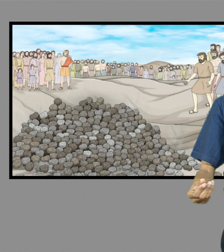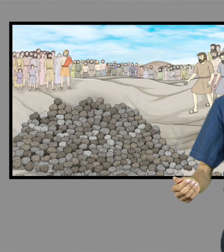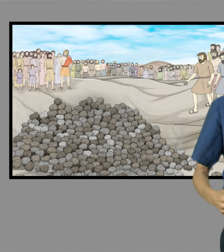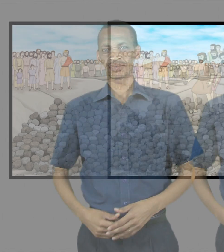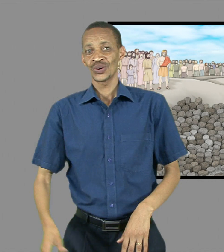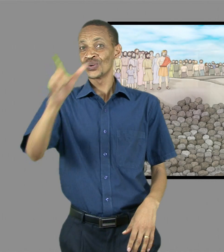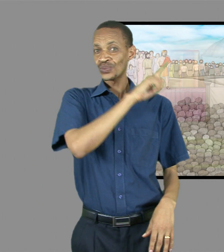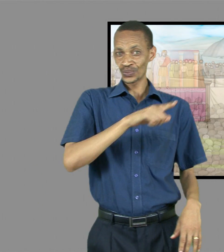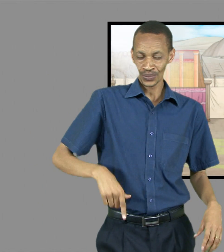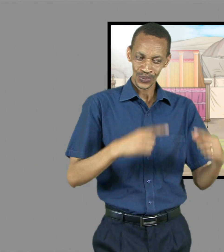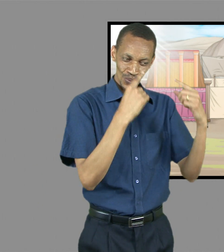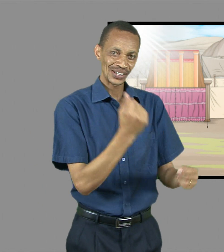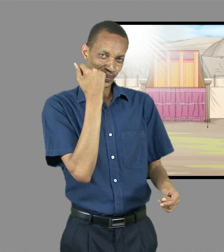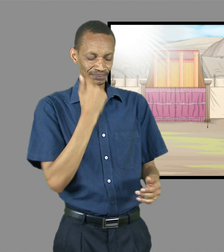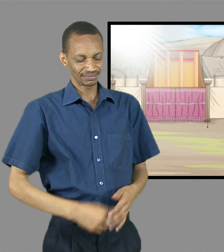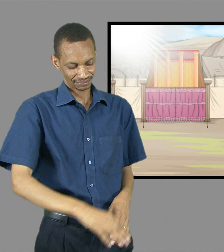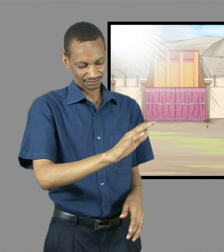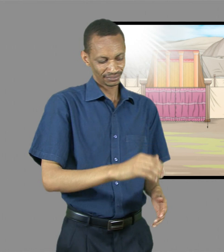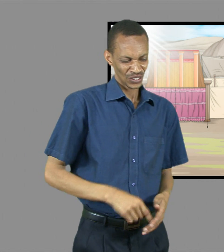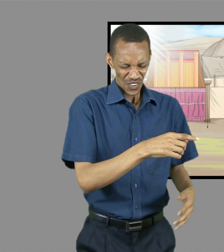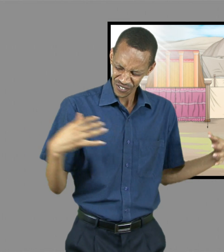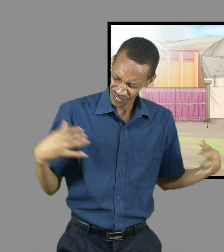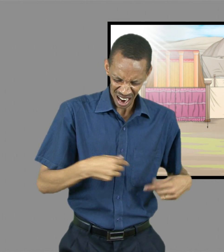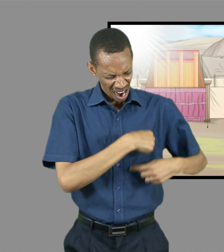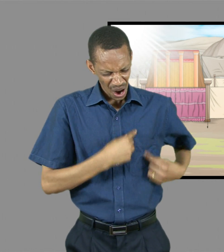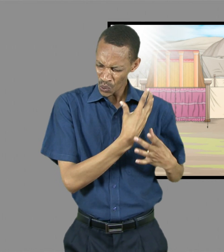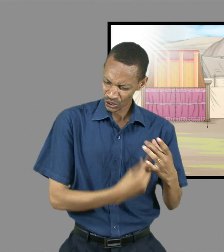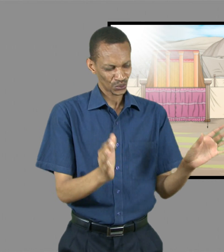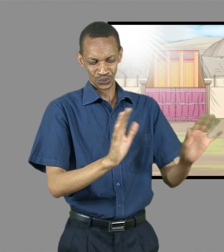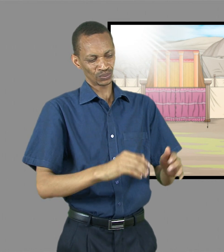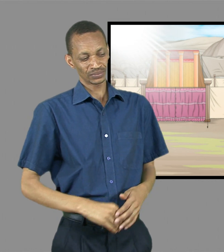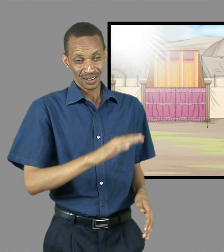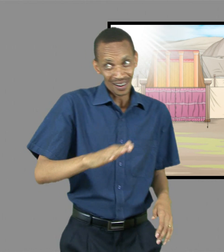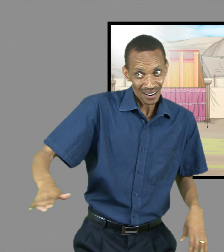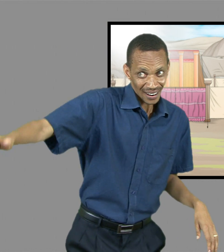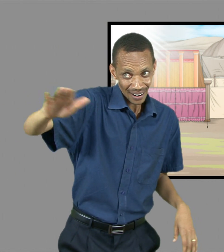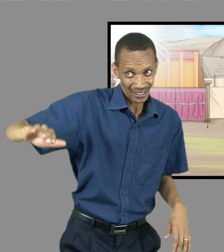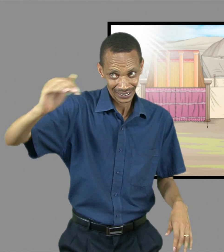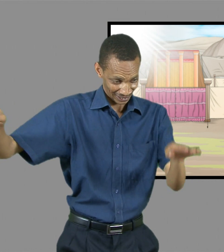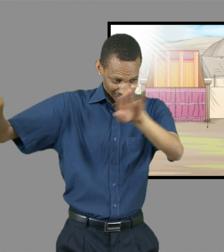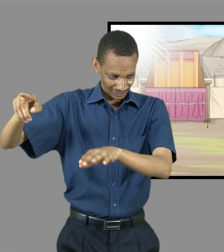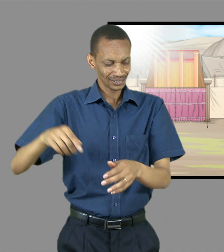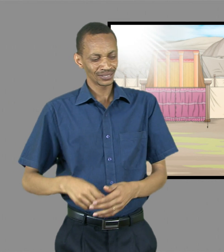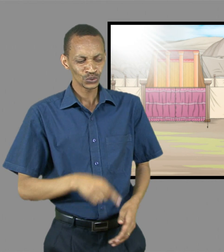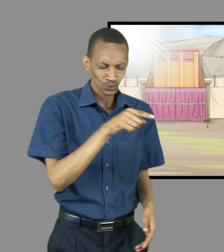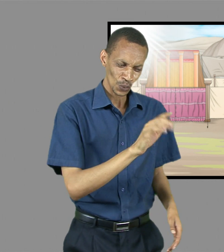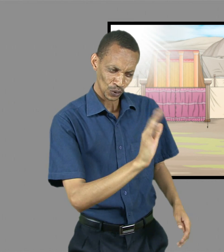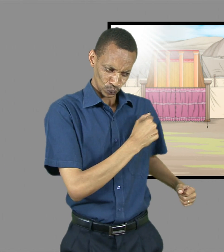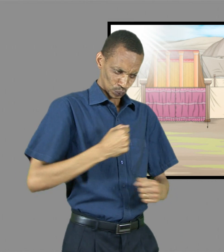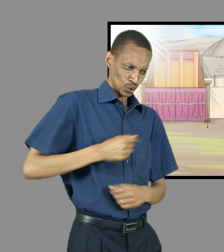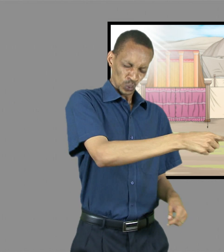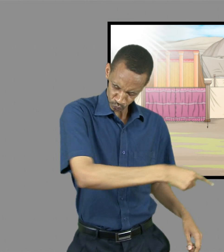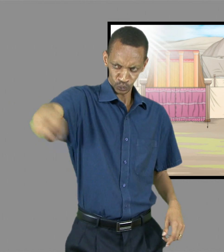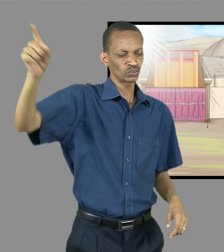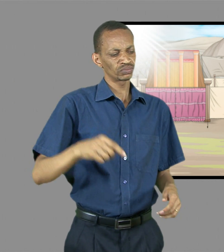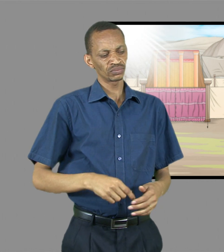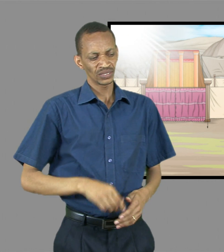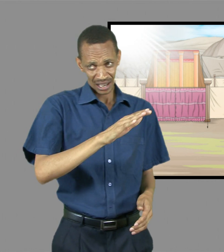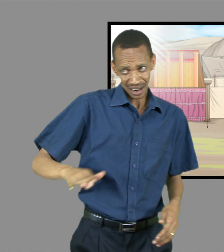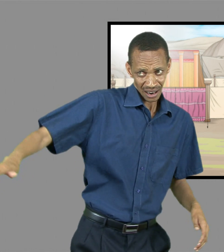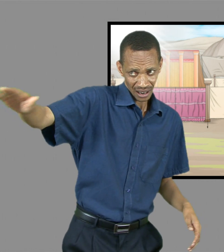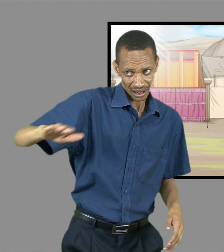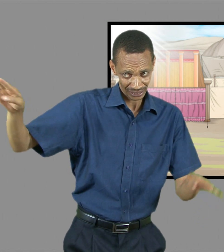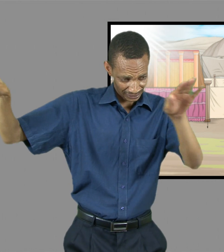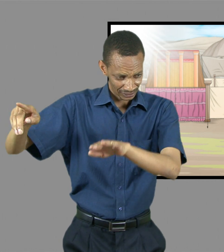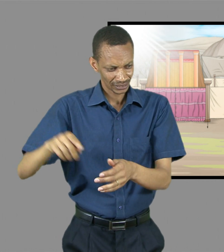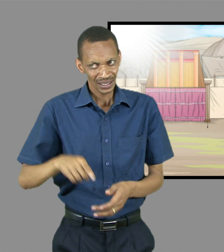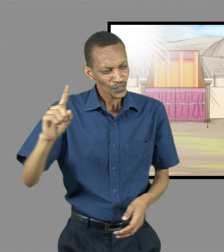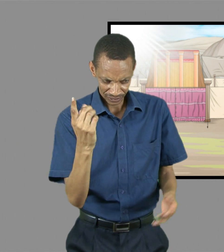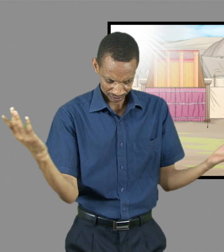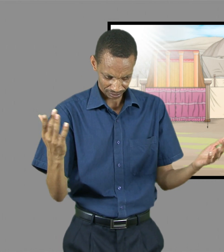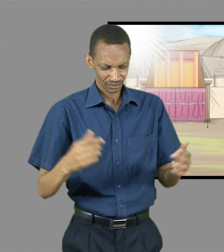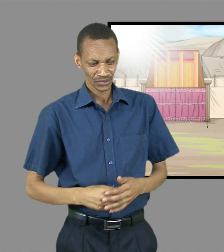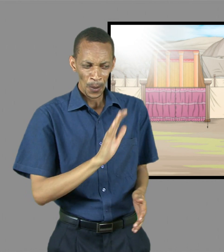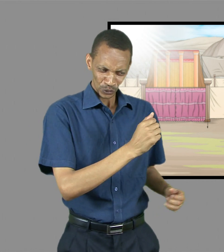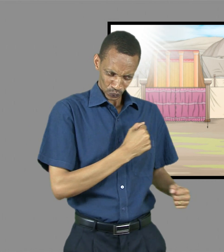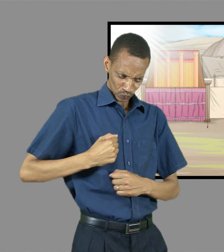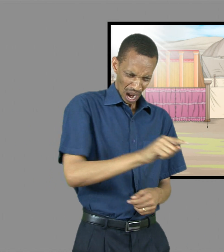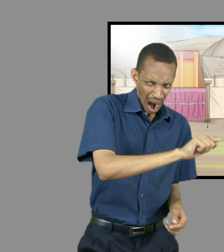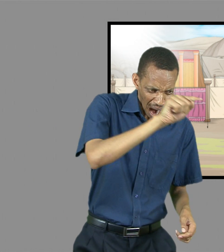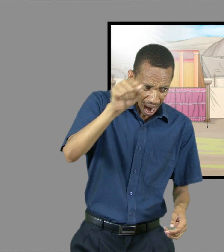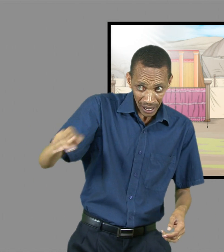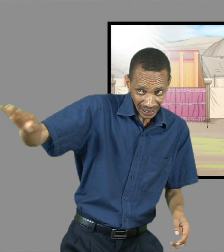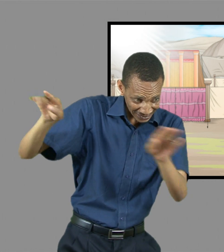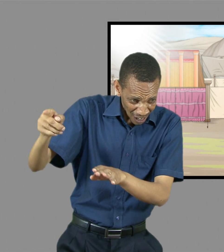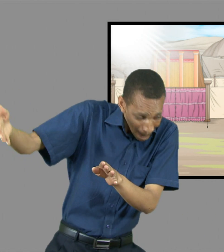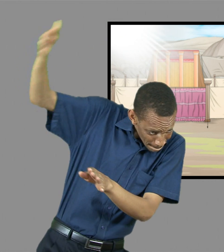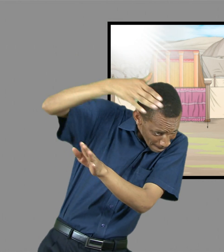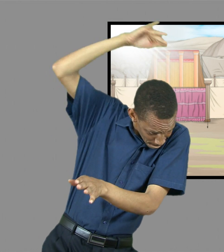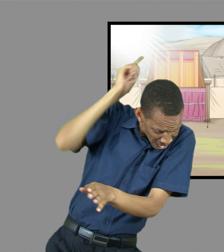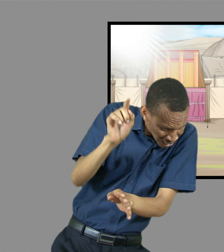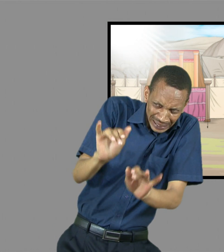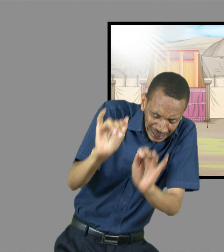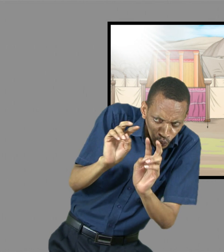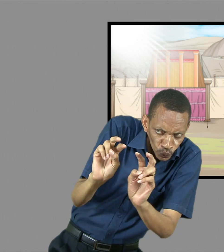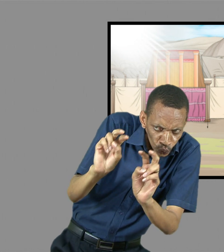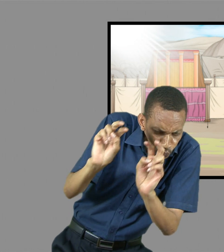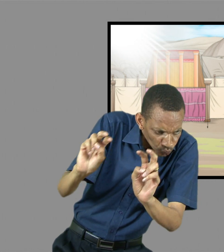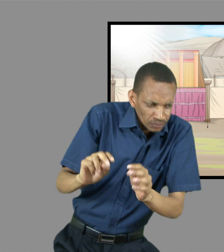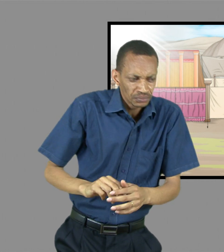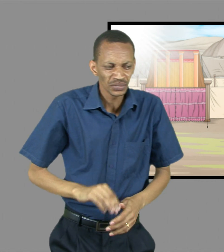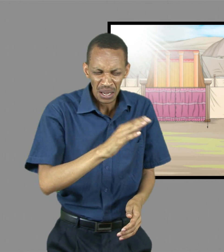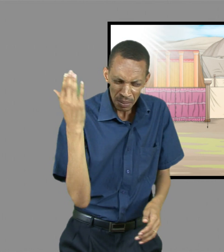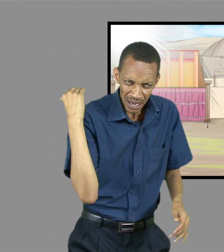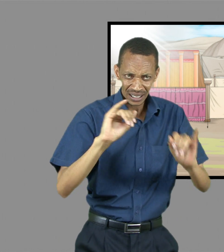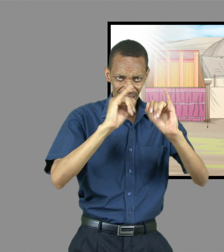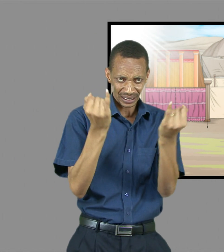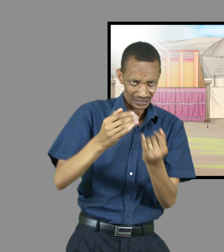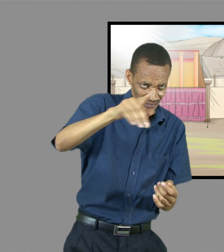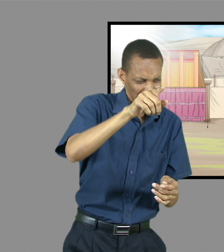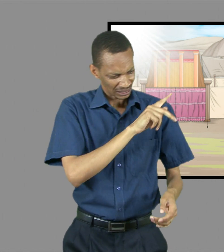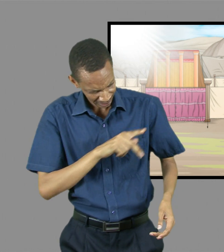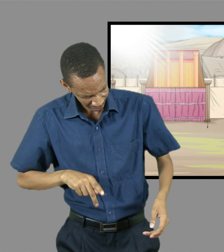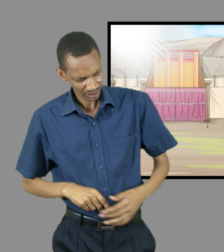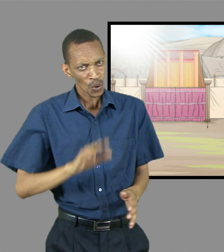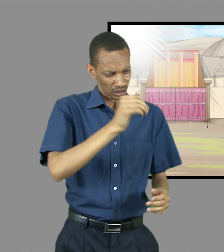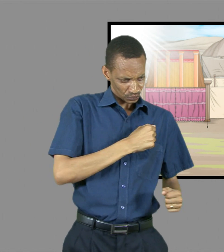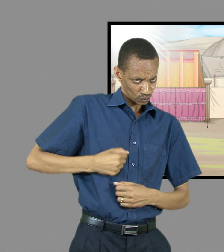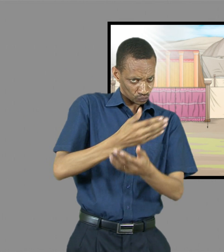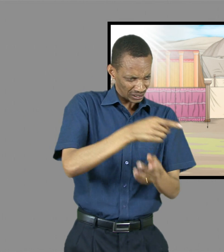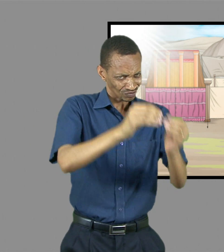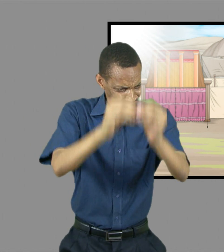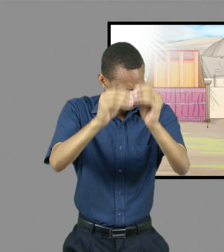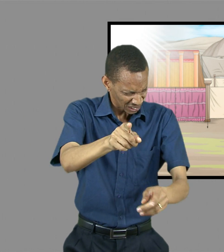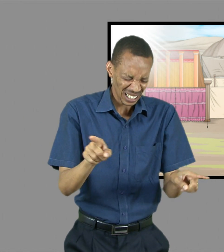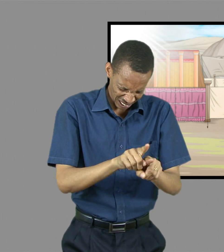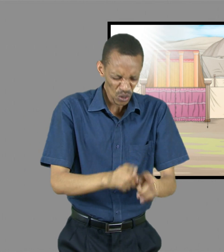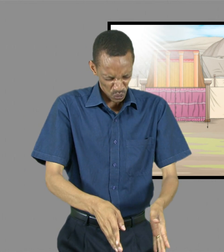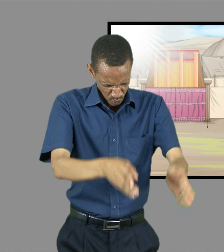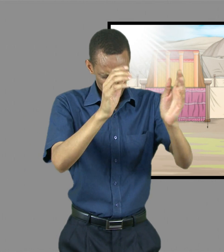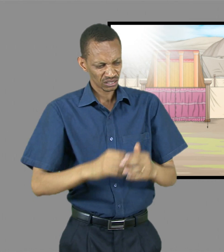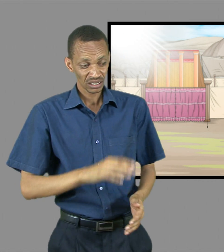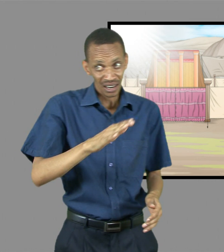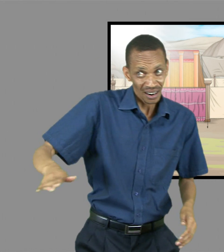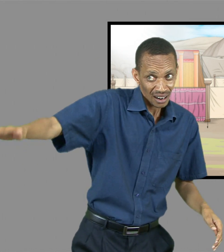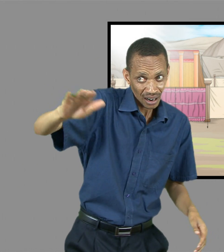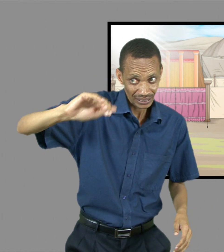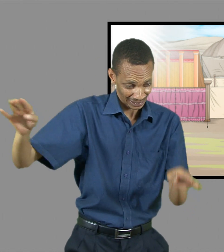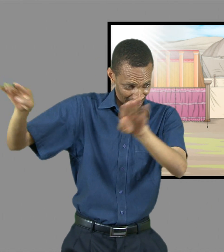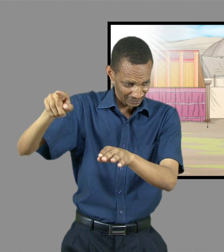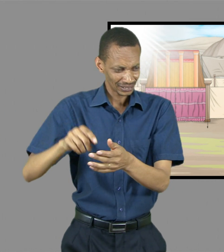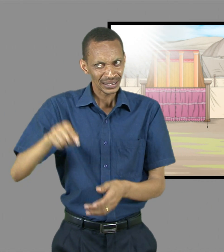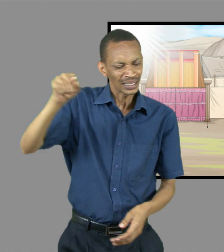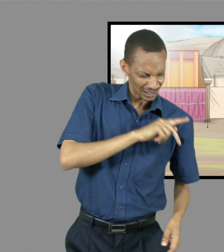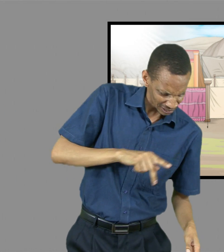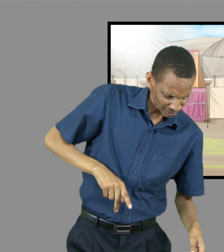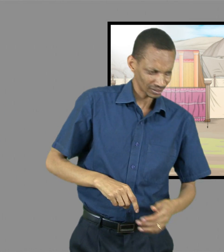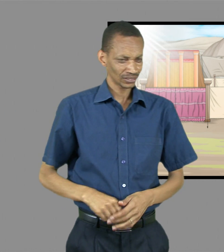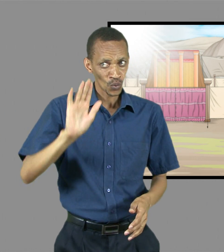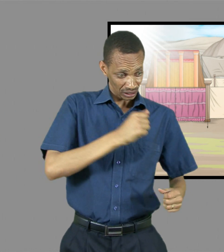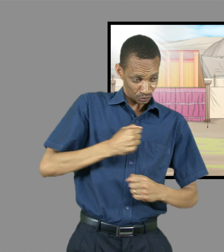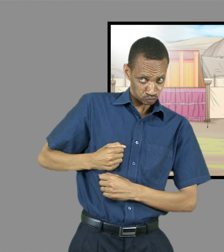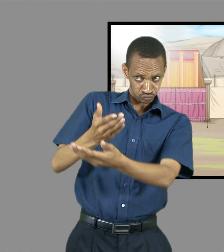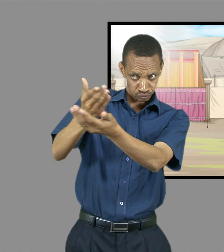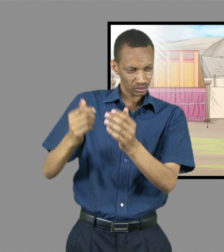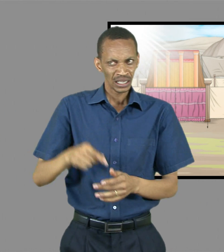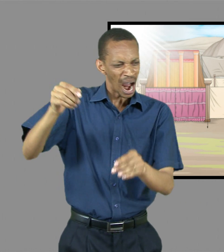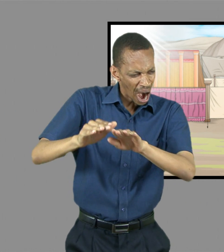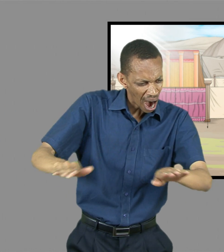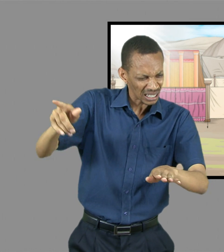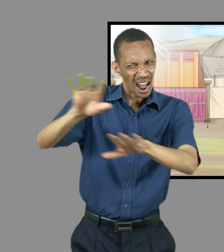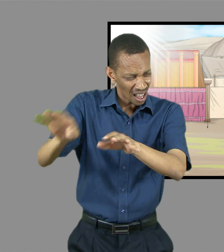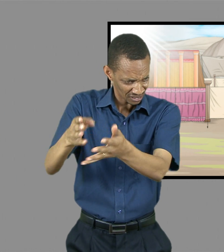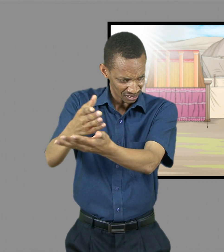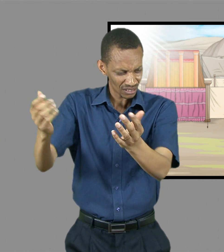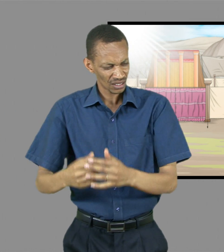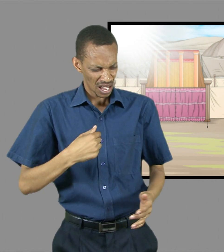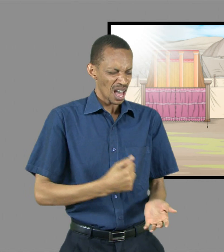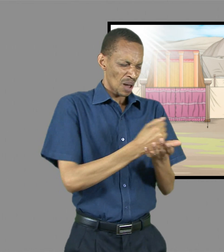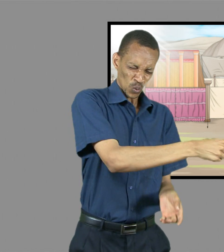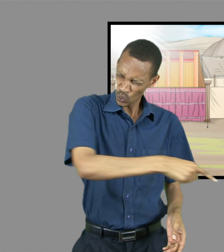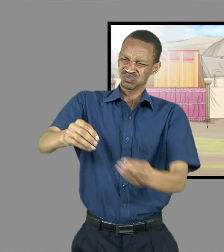Then the LORD said to Joshua, “Do not be afraid or discouraged. Take the whole army with you, and go up and attack Ai. See, I have delivered into your hand the king of Ai, his people, his city, and his land. And you shall do to Ai and its king as you did to Jericho and its king, except that you may carry off their plunder and livestock for yourselves. Set up an ambush behind the city.”